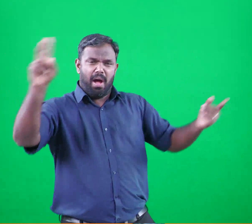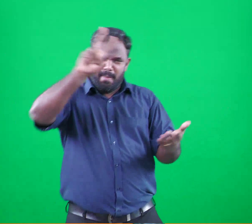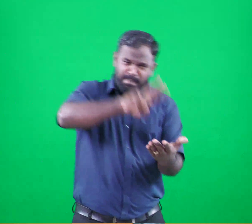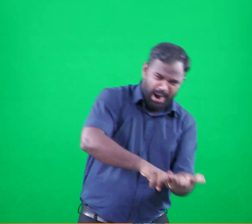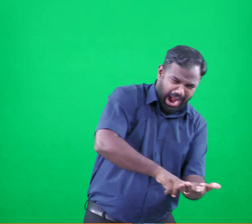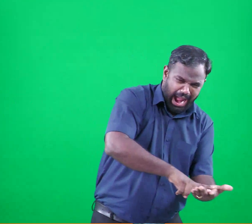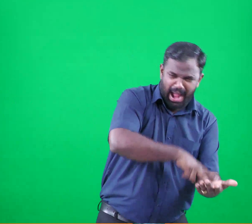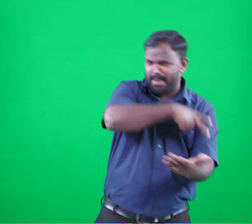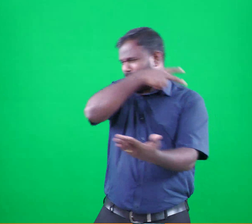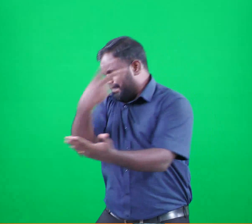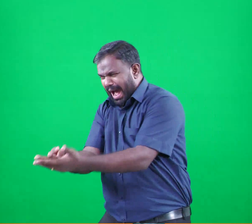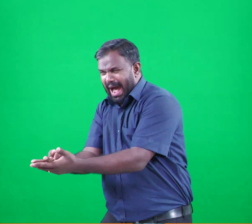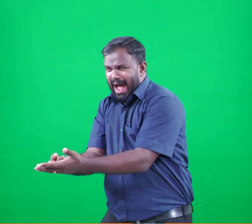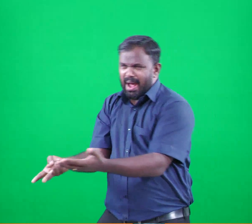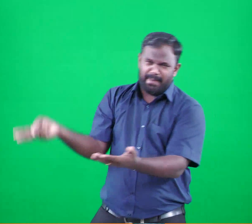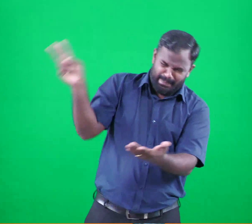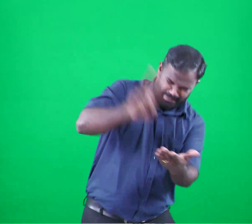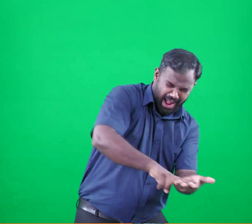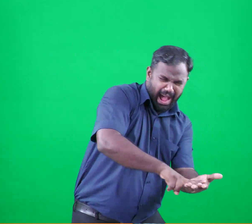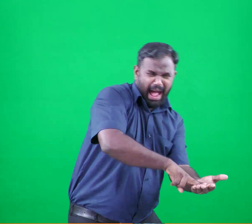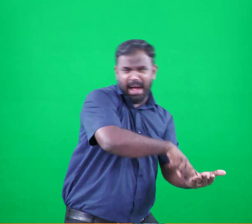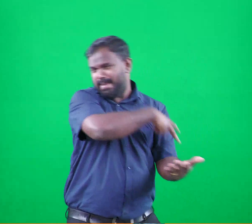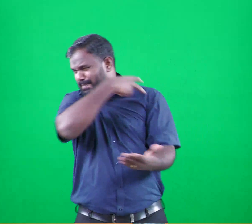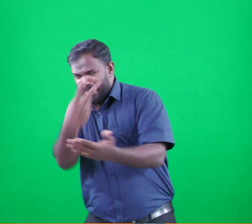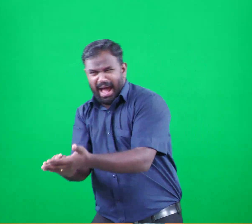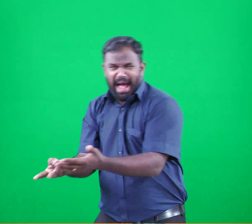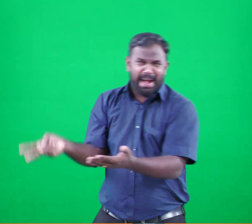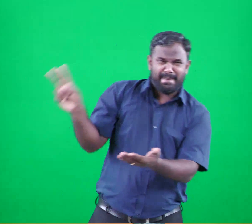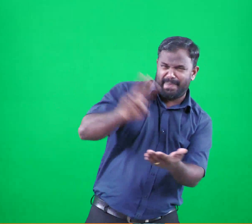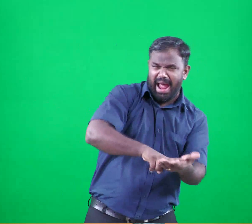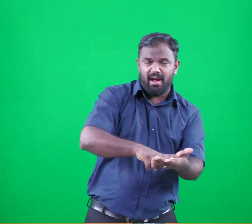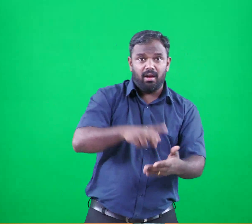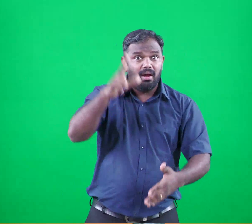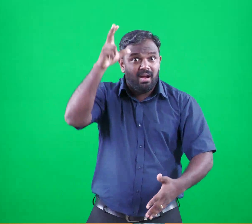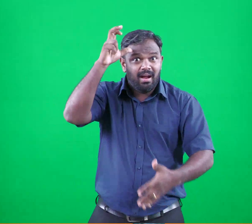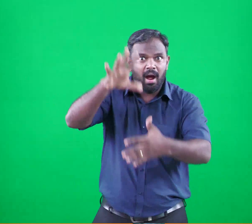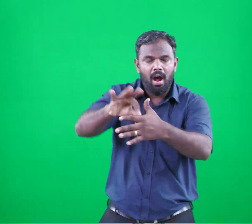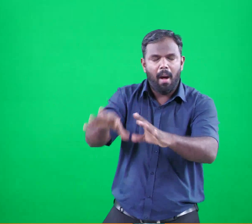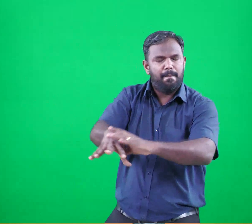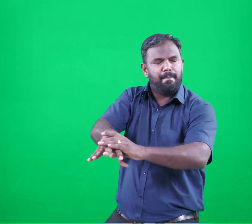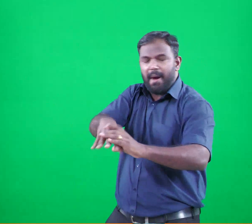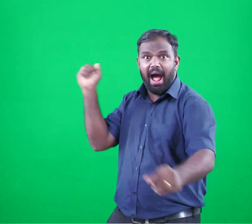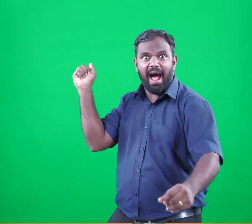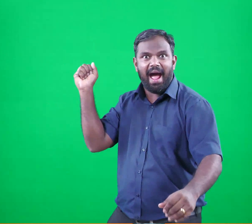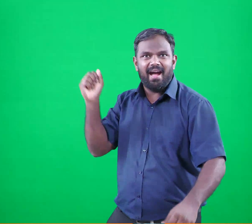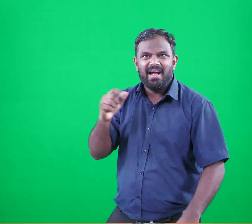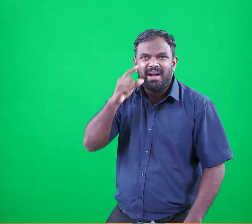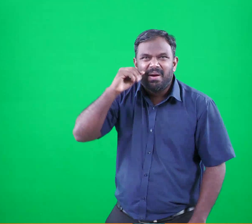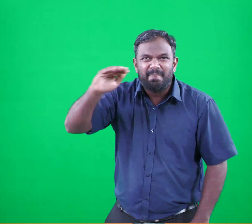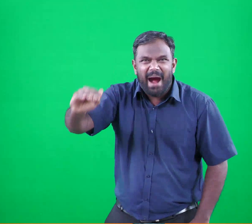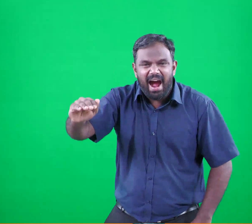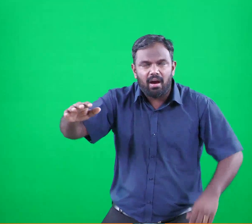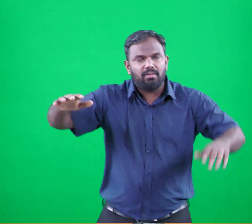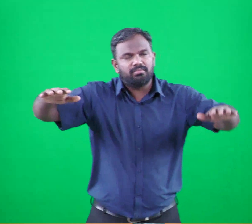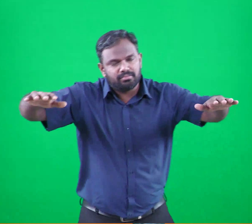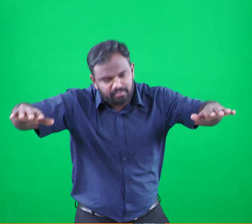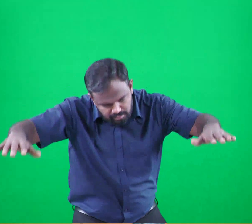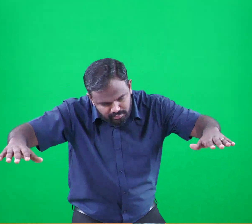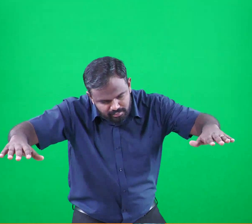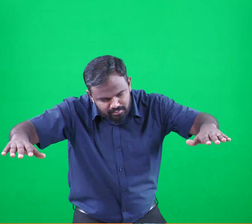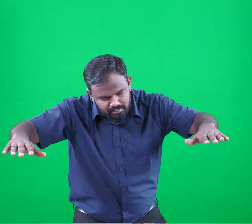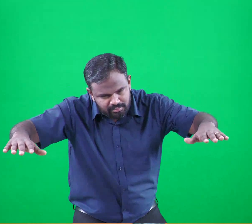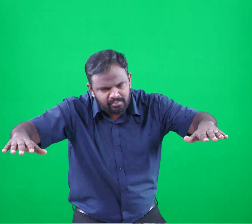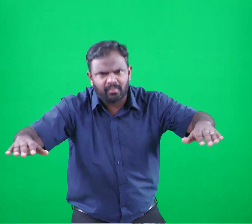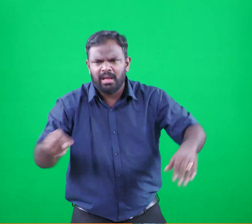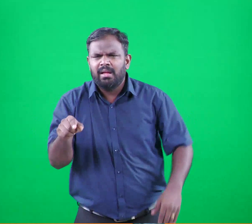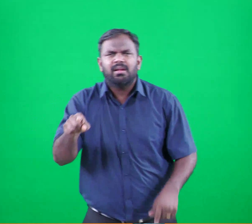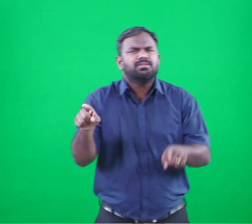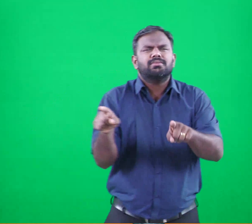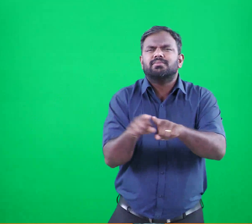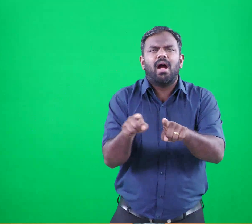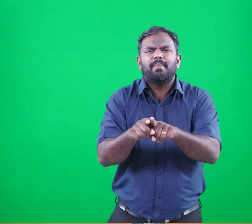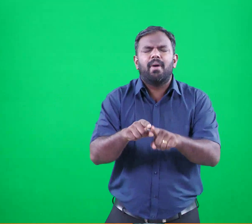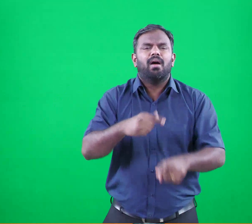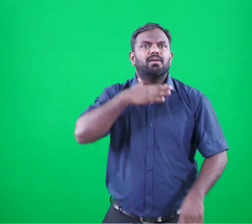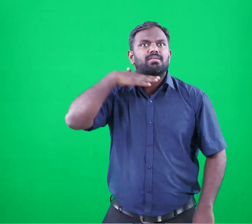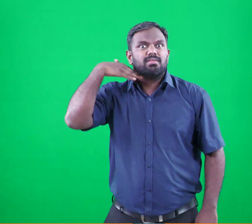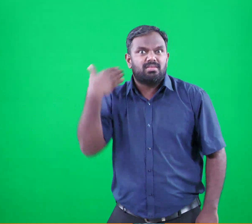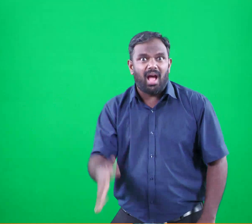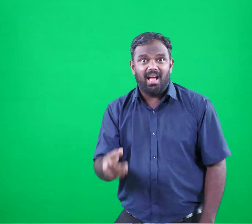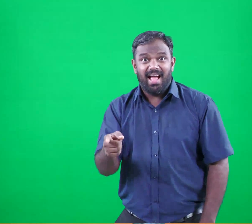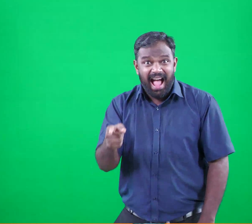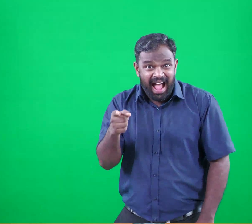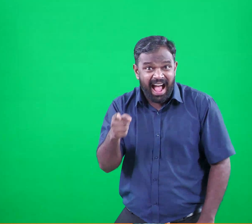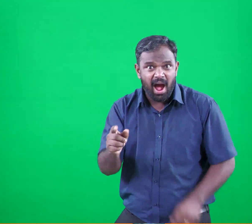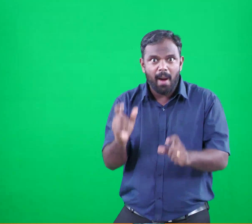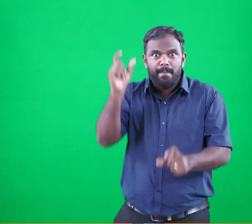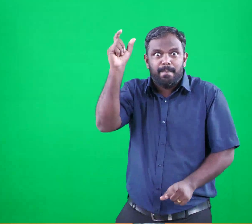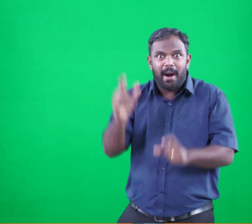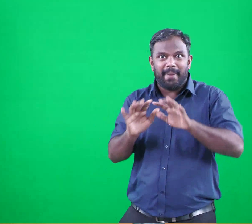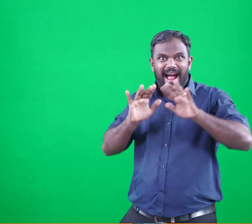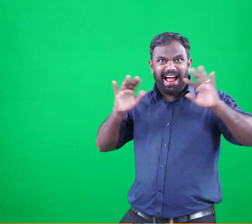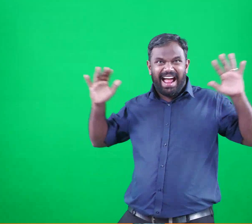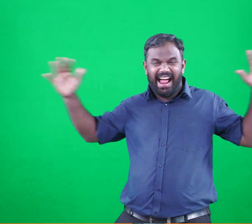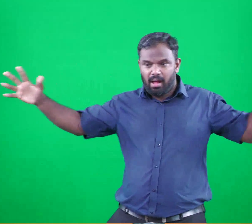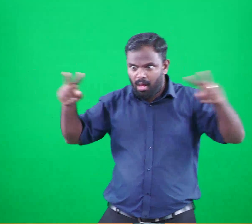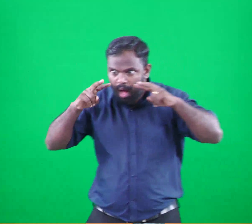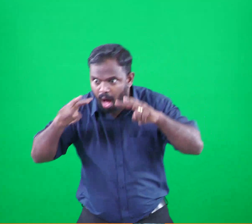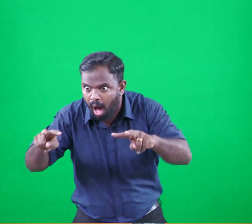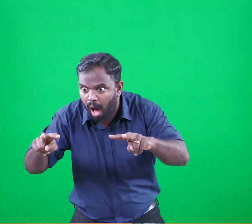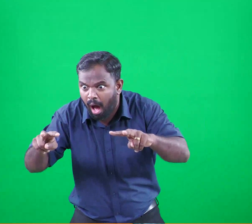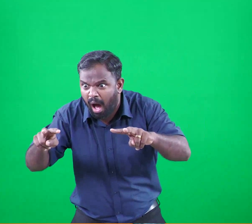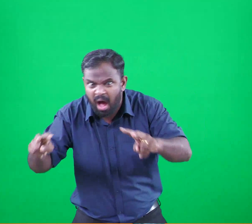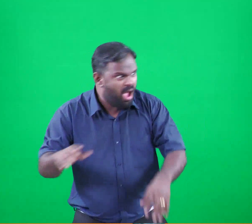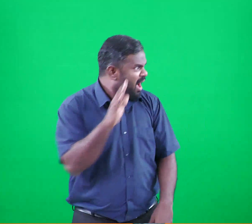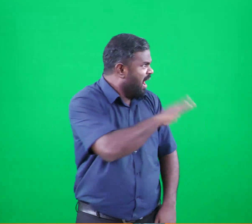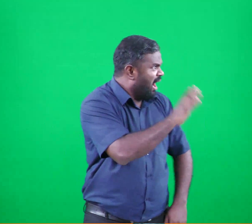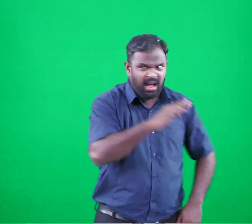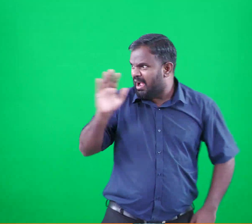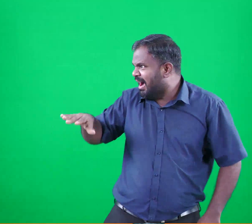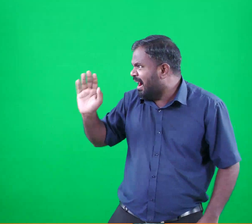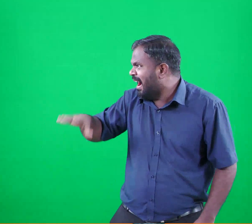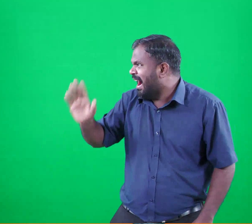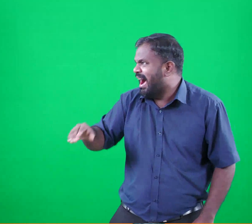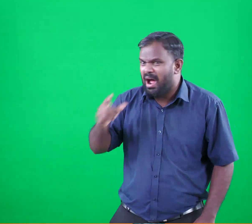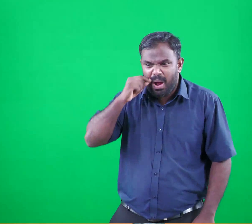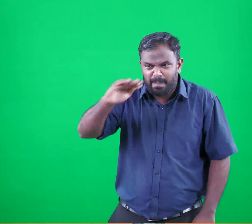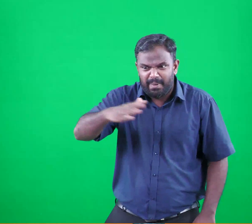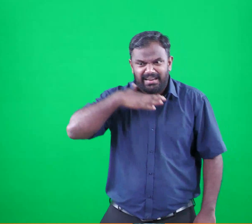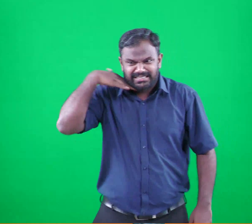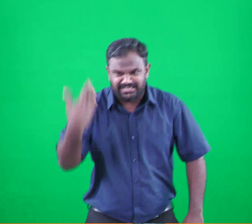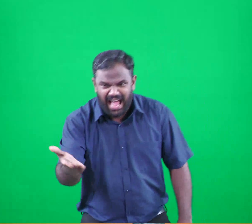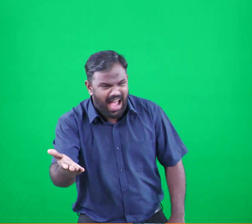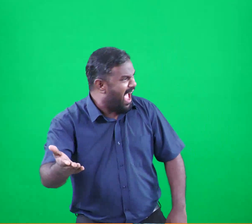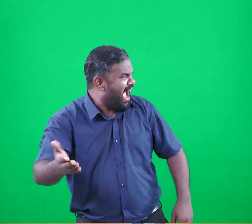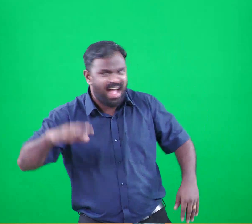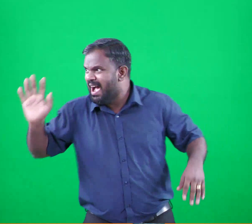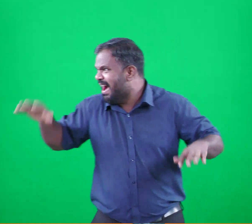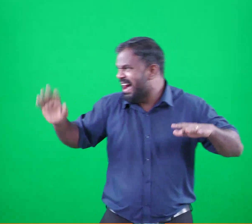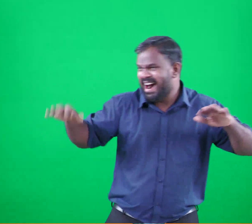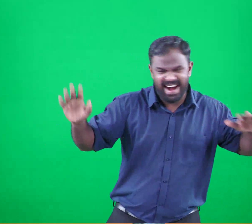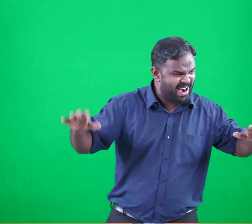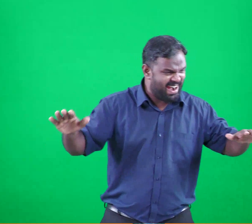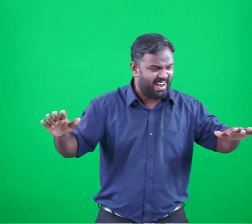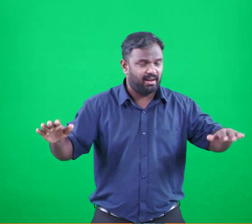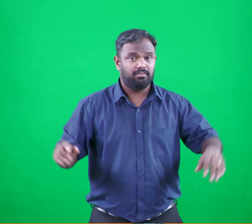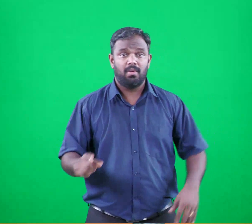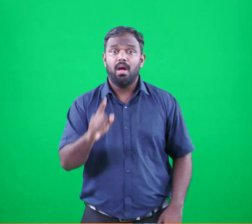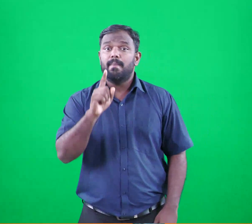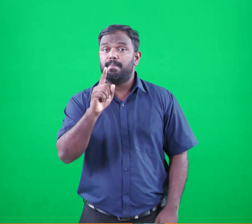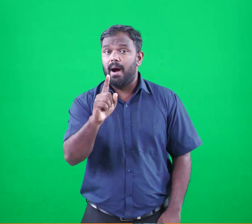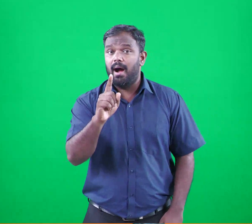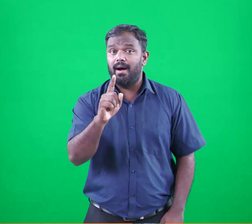The boy became like a corpse, so that many said, "He is dead."